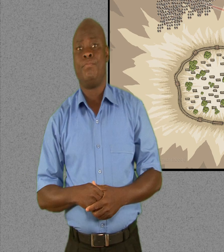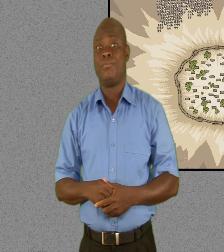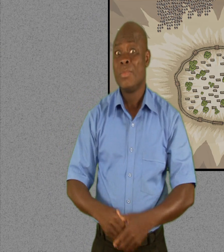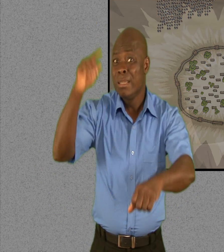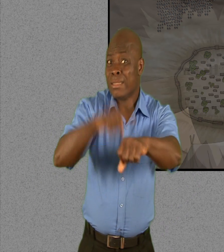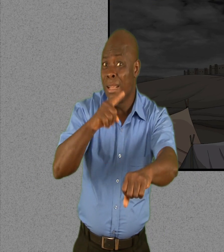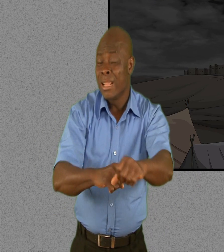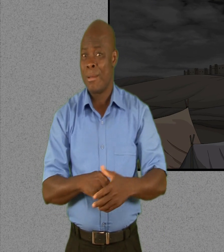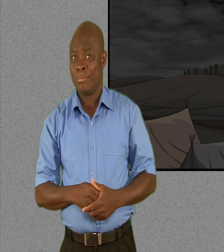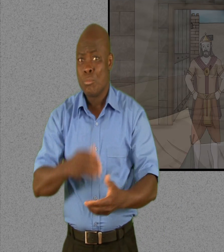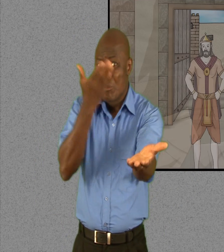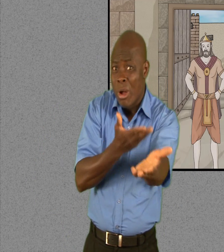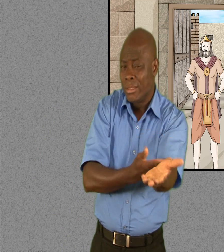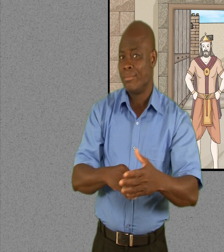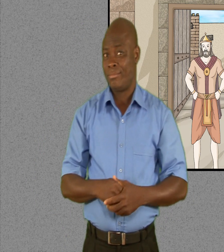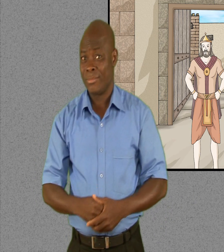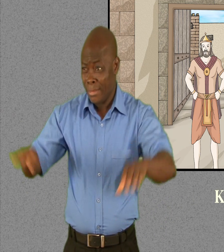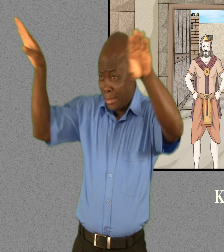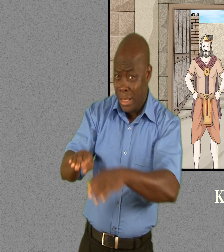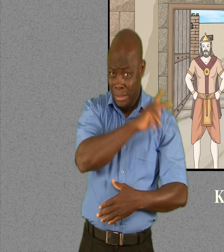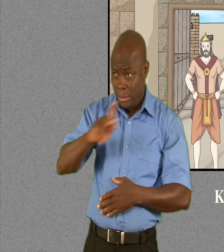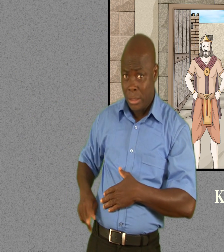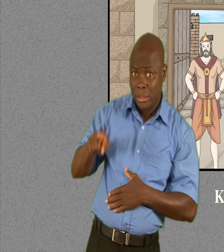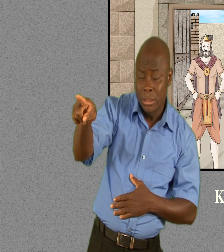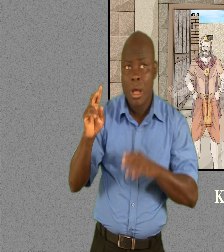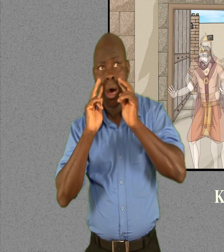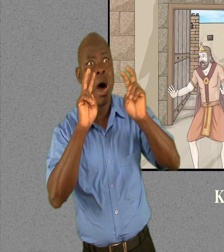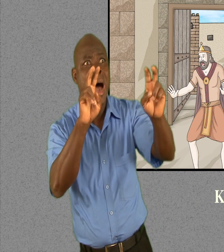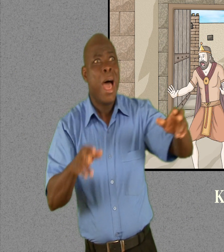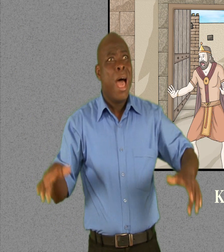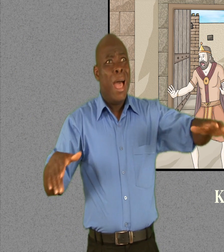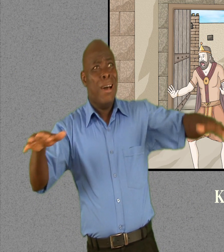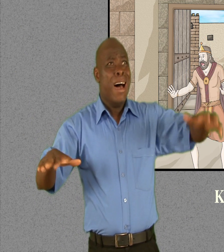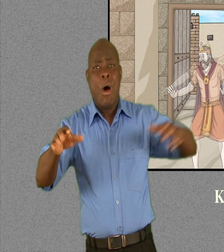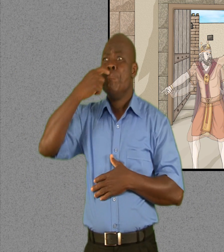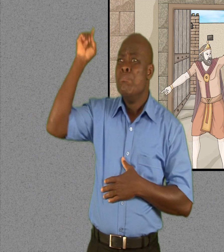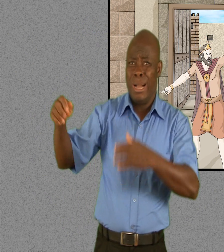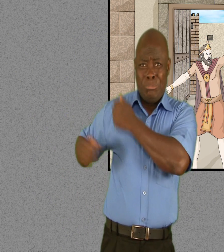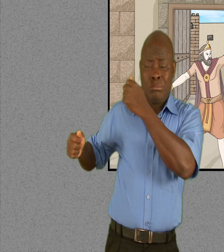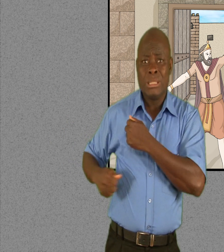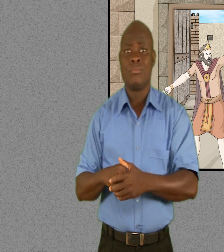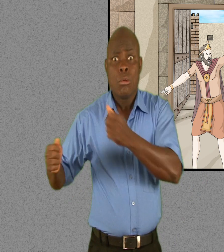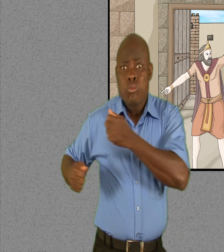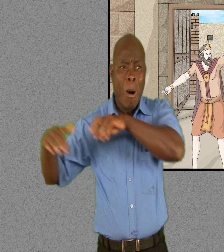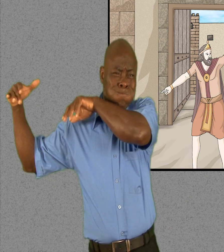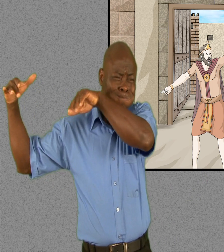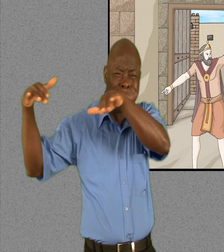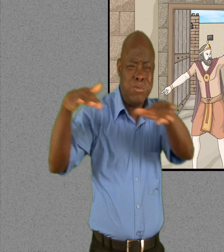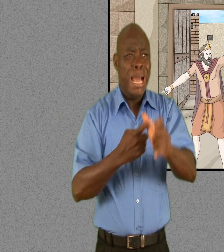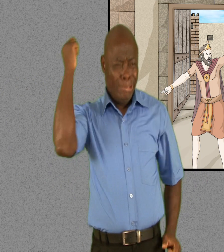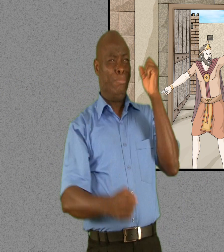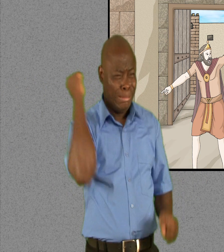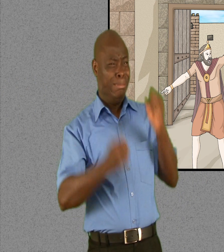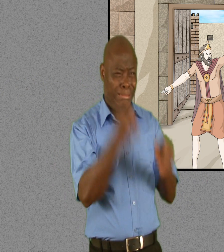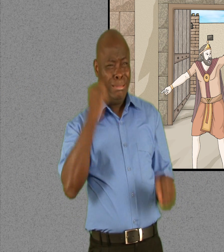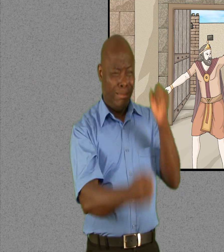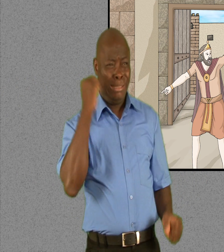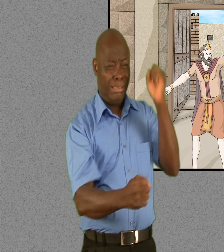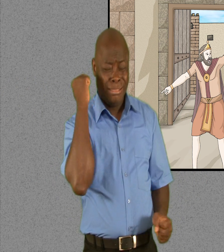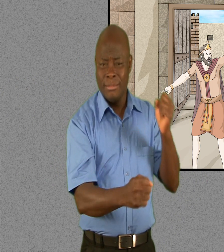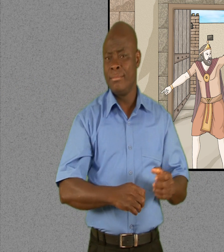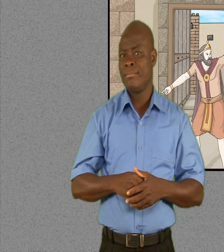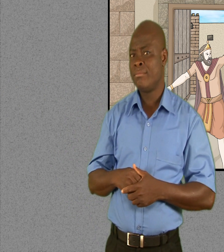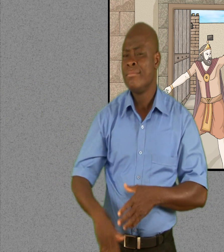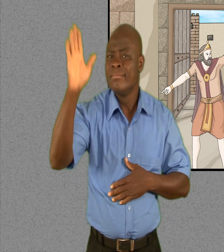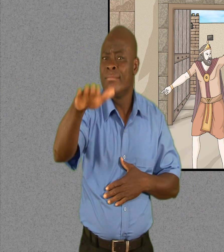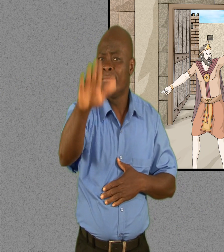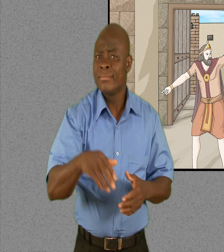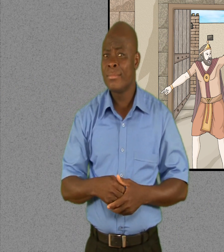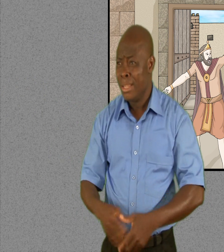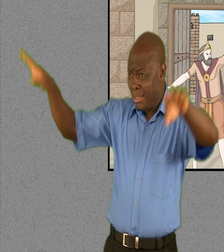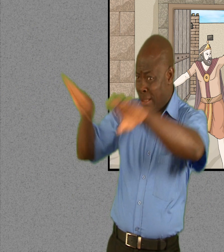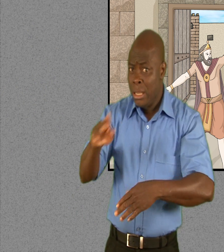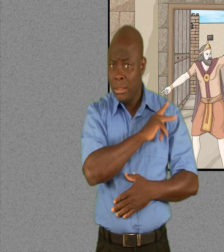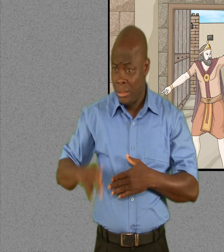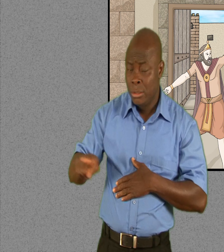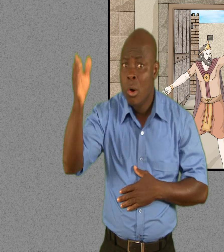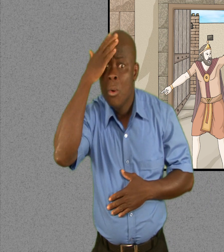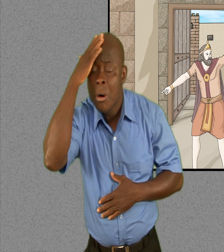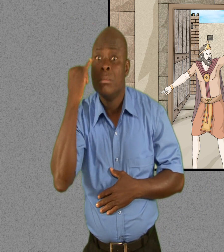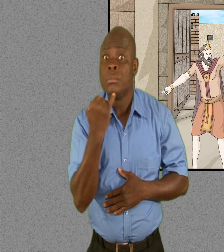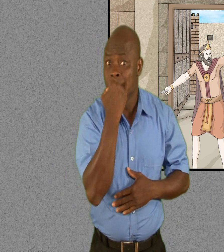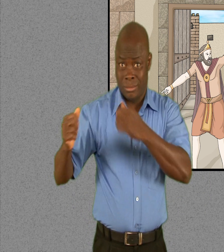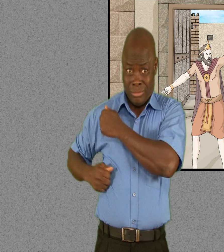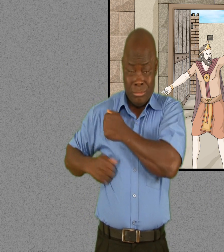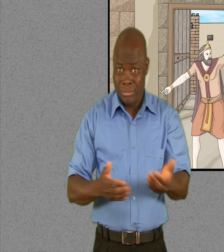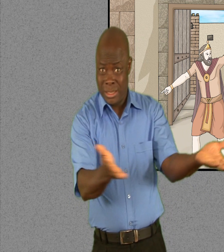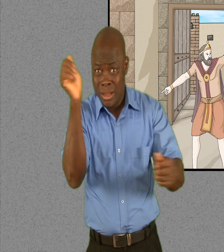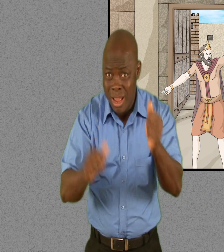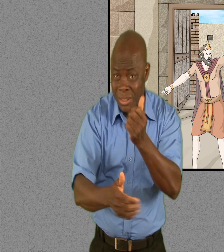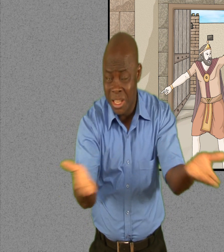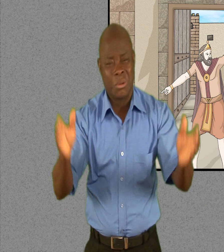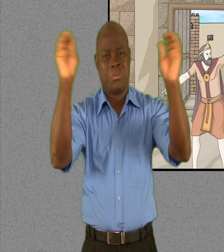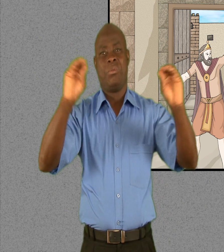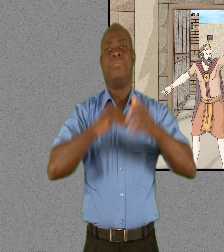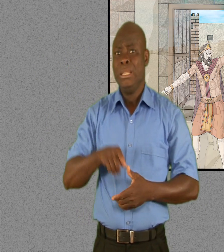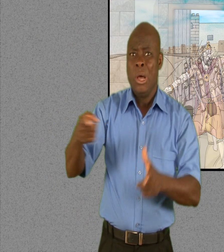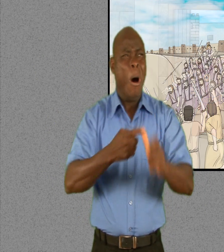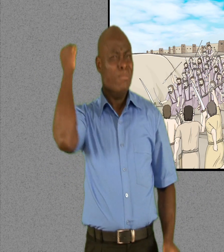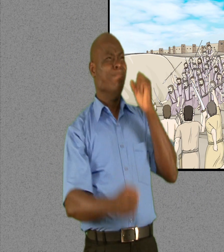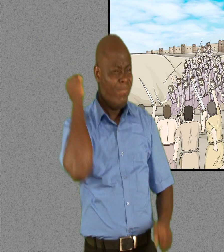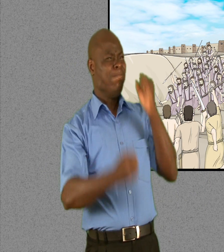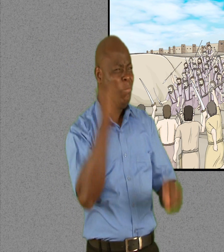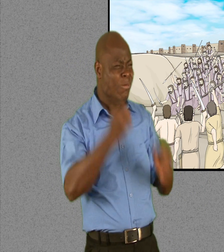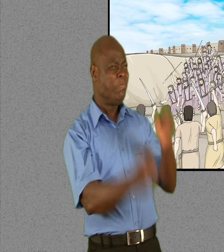When the king of Ai saw the Israelites, he hurried out early in the morning with the men of the city to engage them in battle at an appointed place overlooking the Arabah. But he did not know that an ambush had been set up against him behind the city.